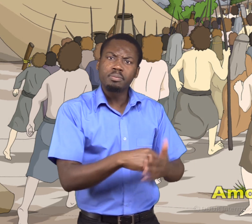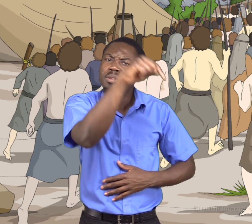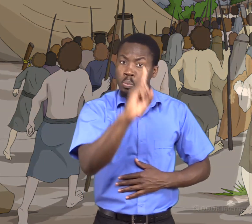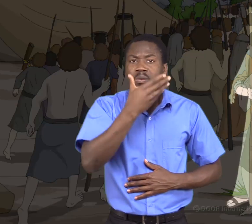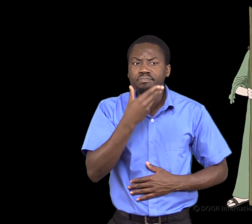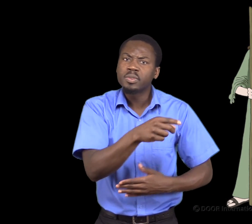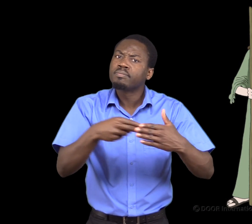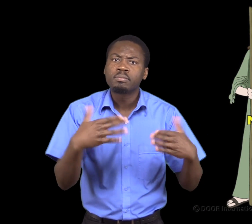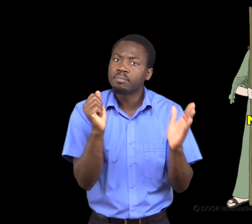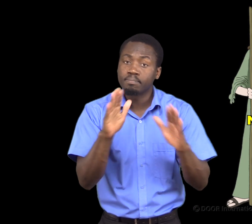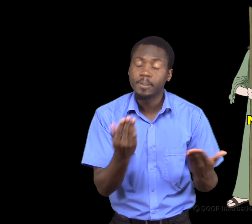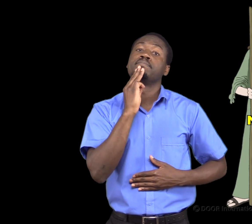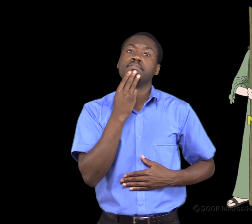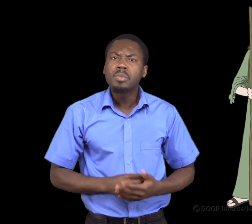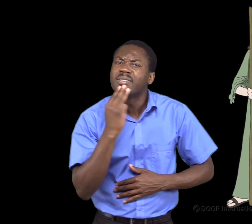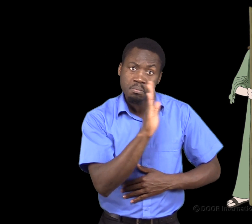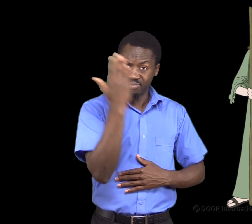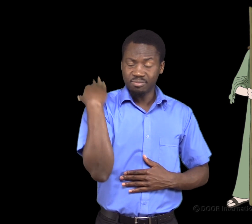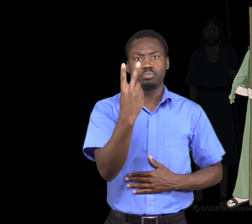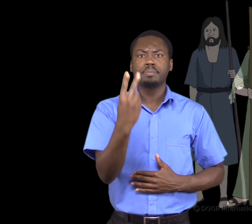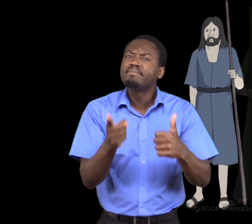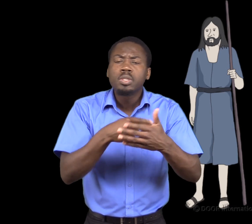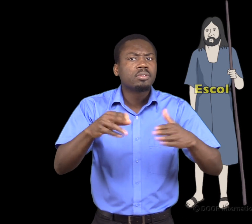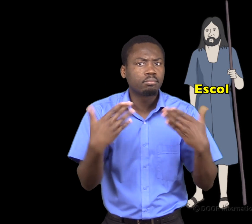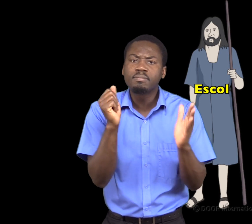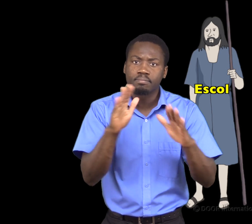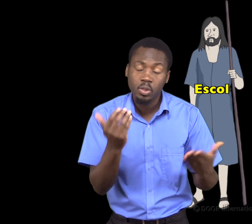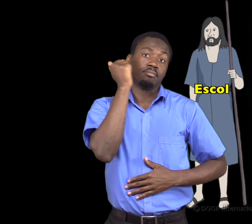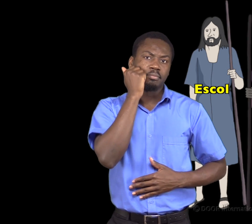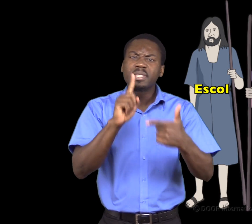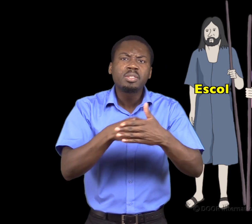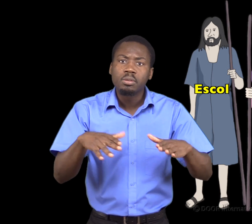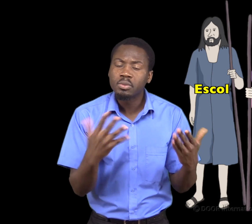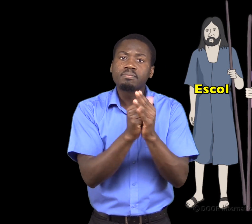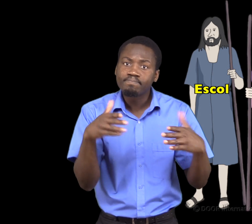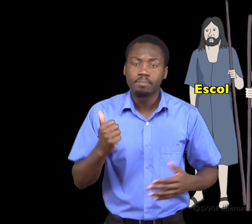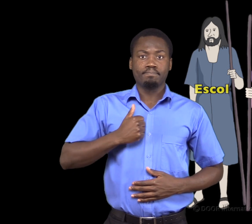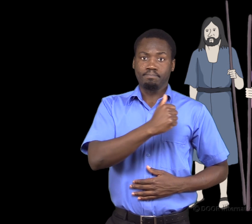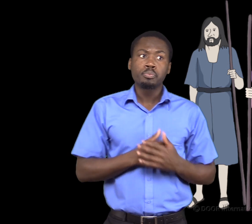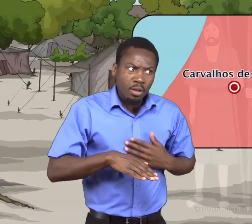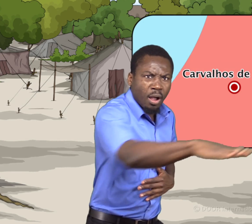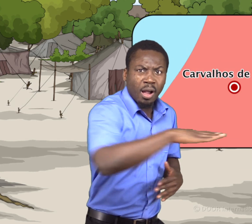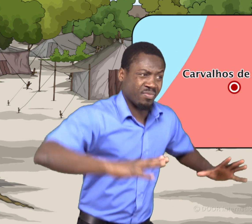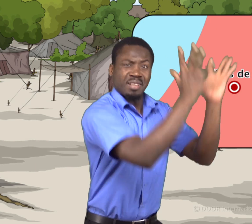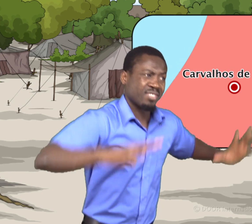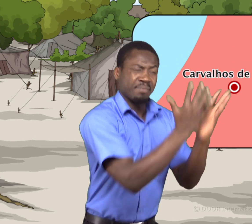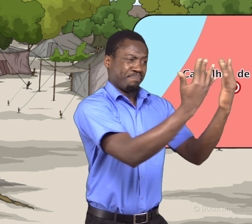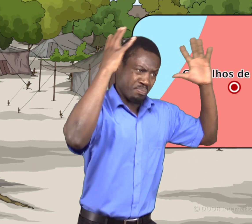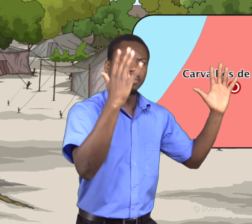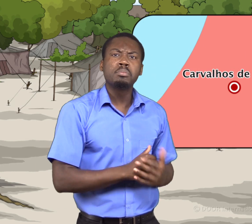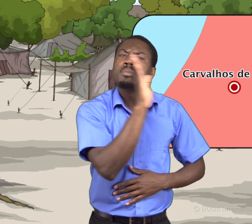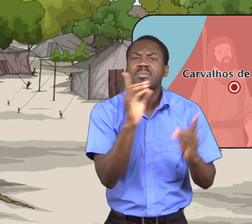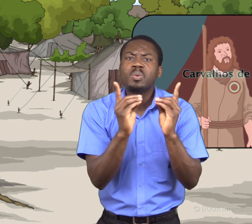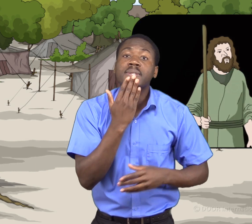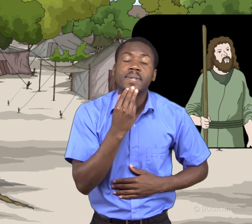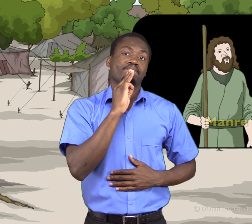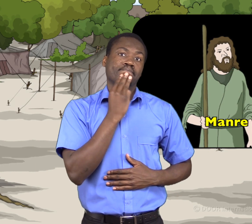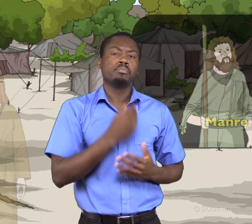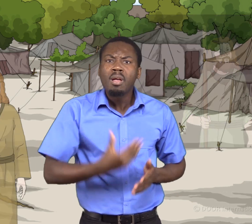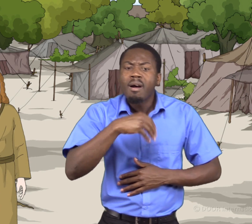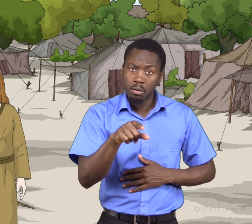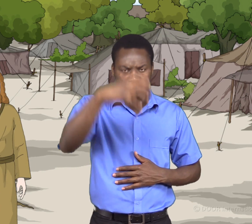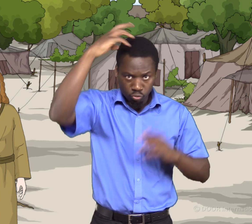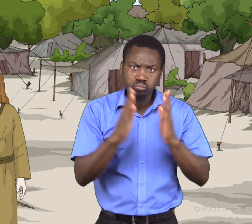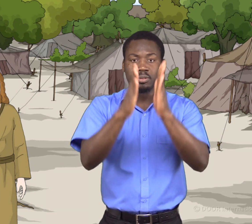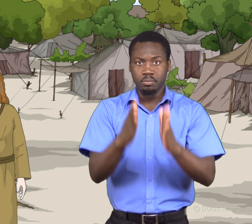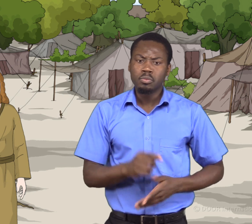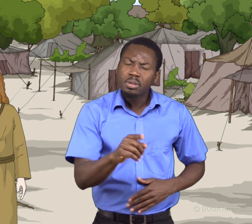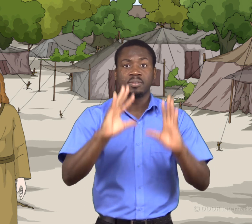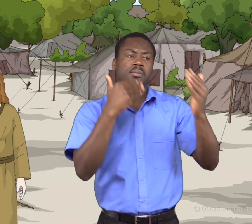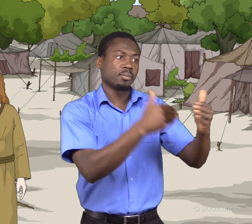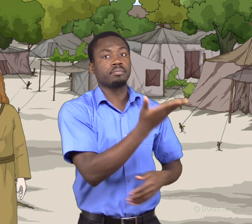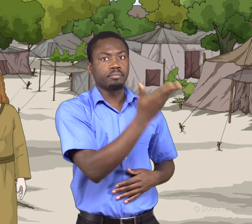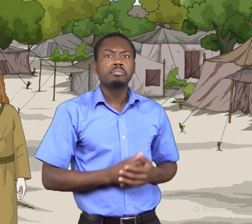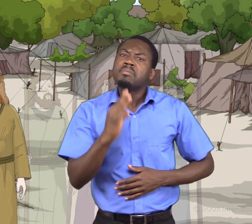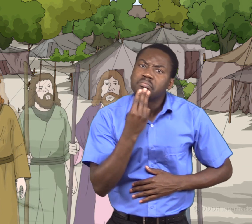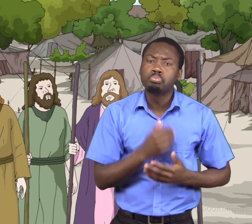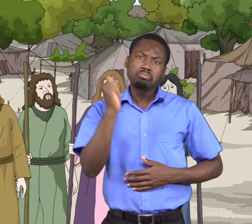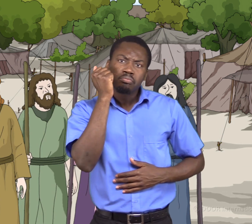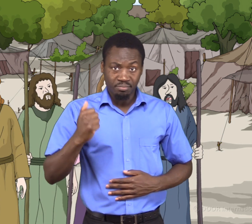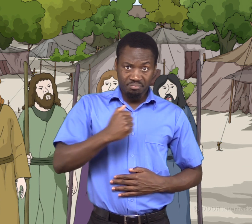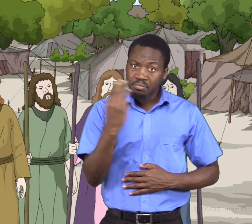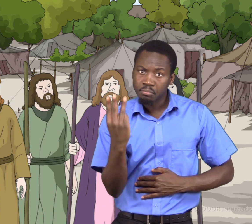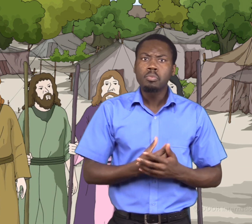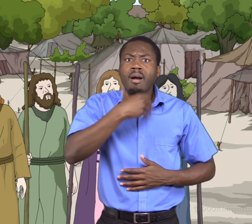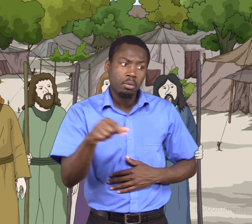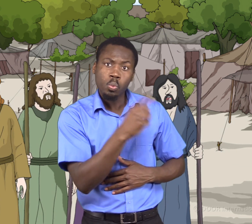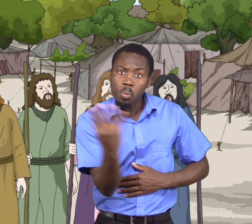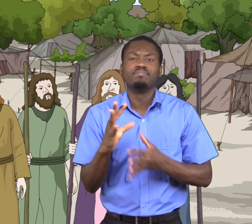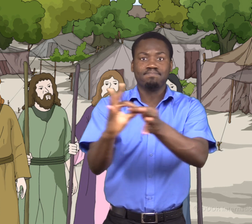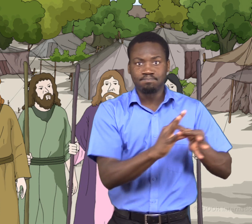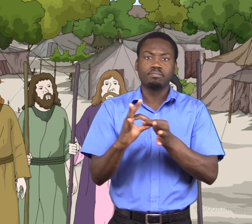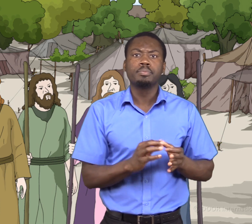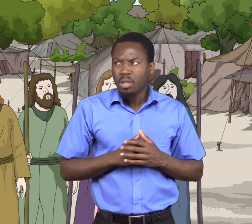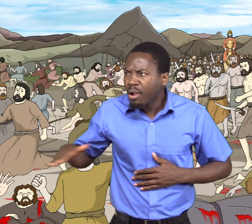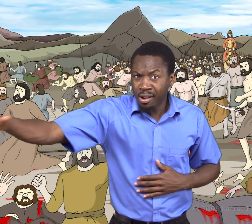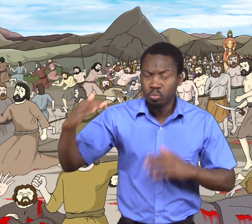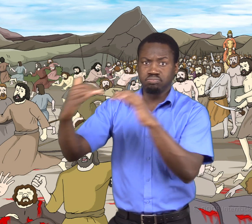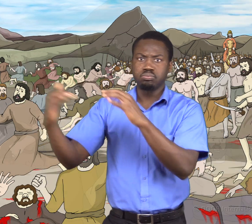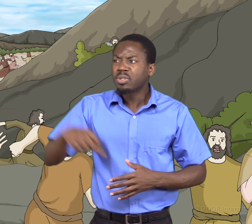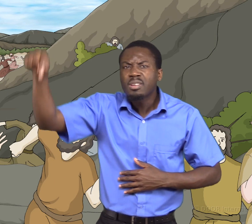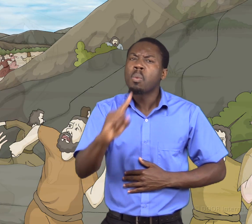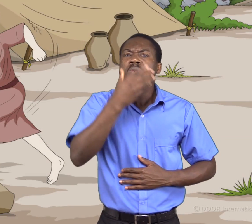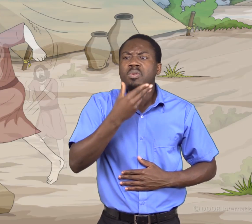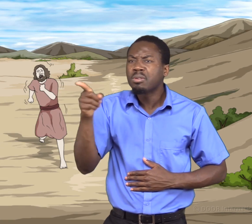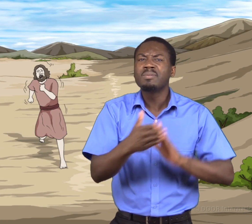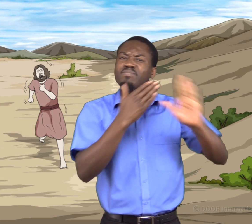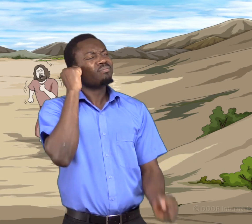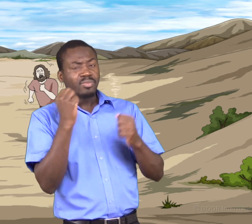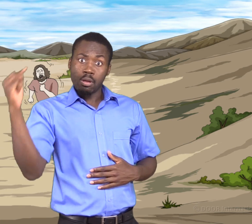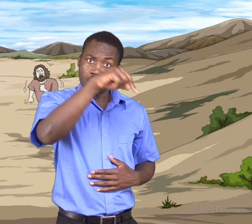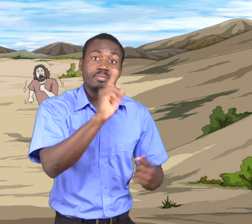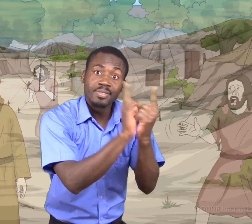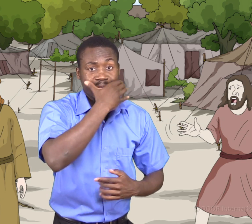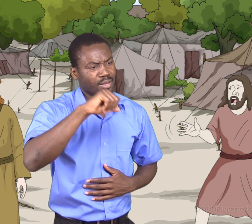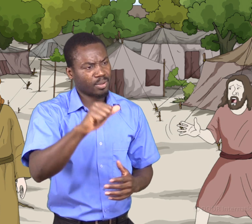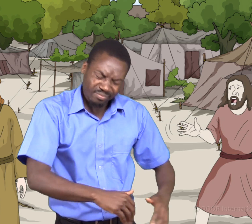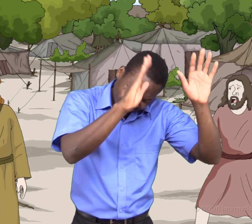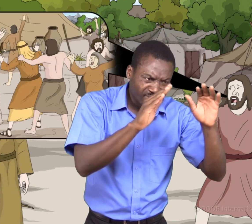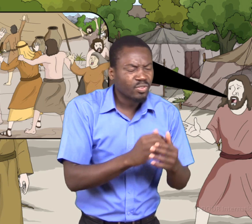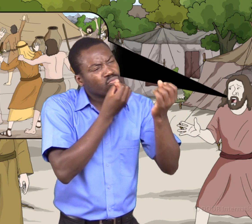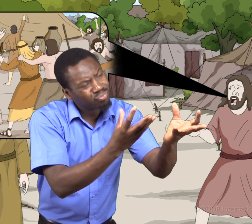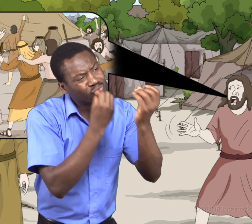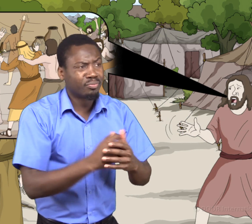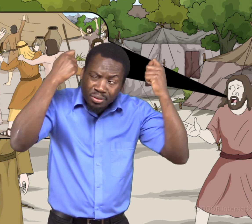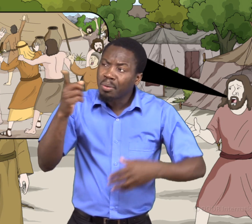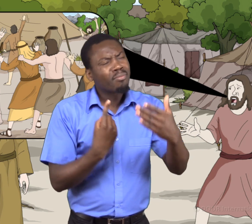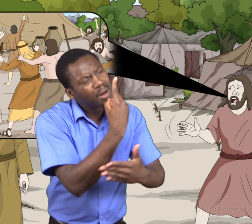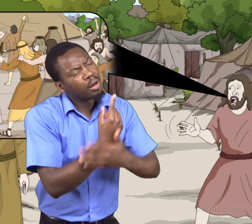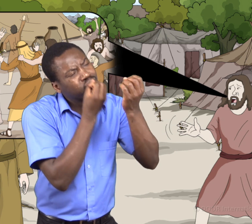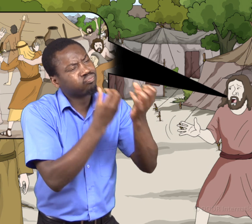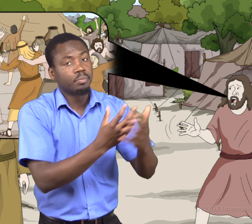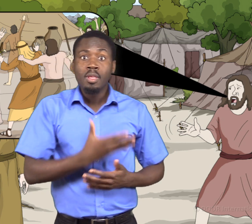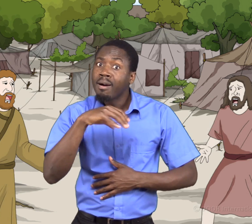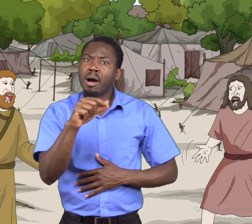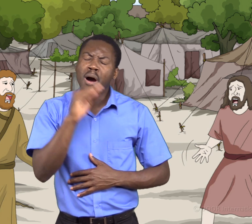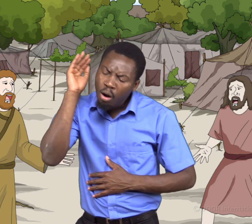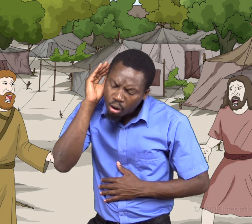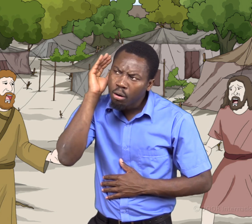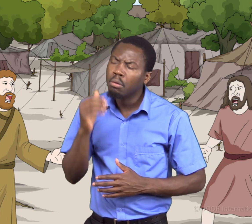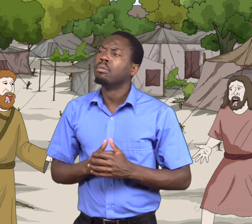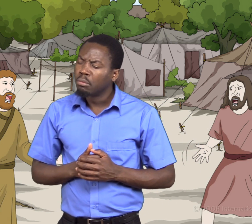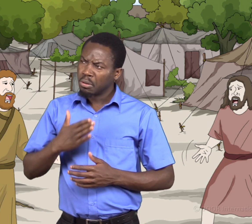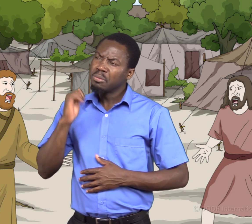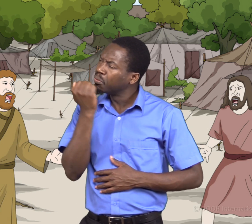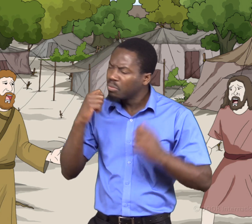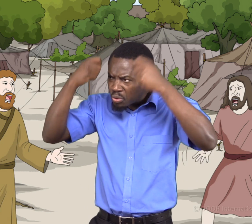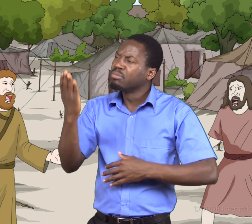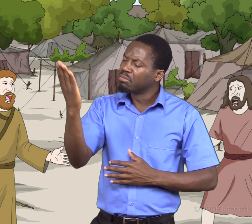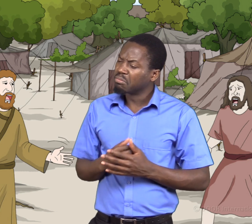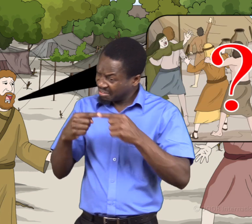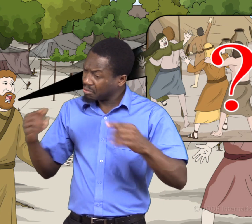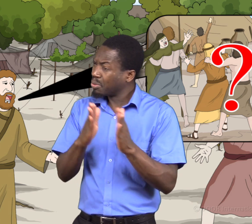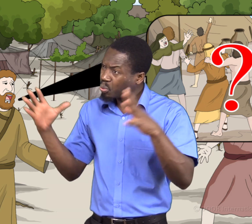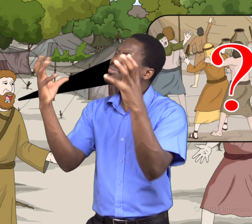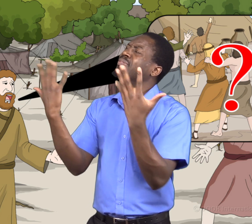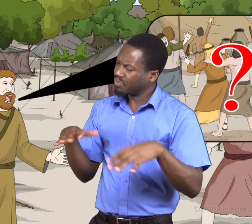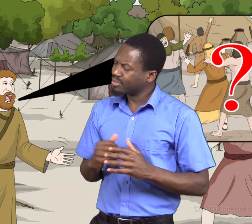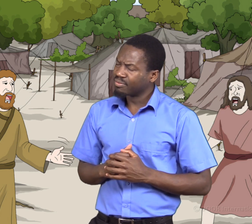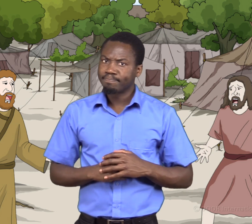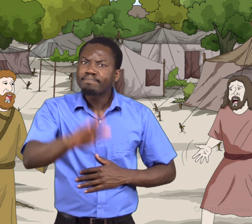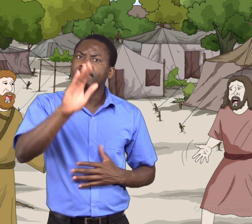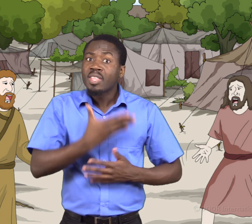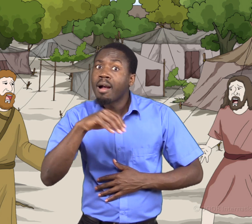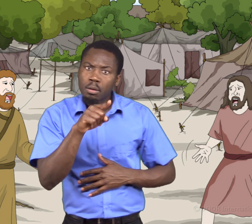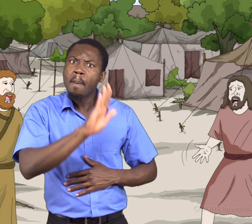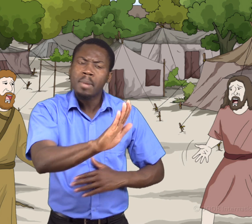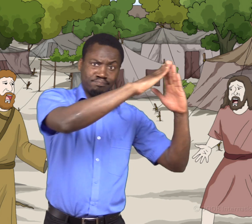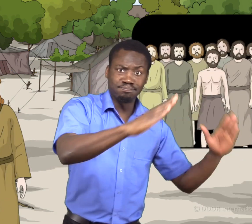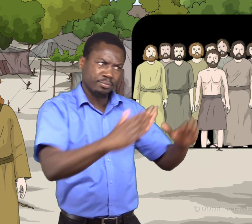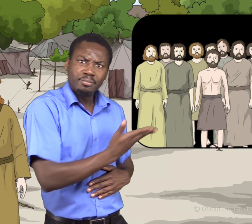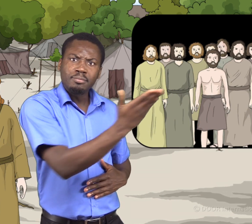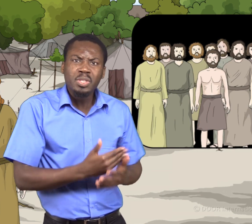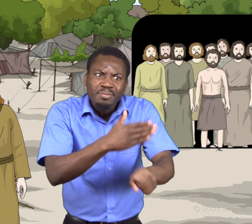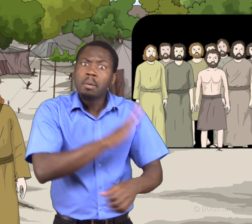Now Abram was living near the Oaks of Mamre the Amorite, a brother of Eshcol and Aner, all of whom were bound by treaty to Abram.